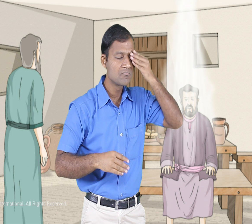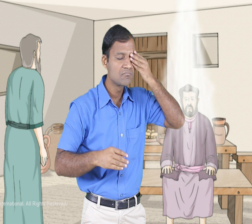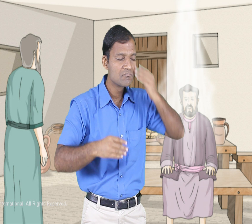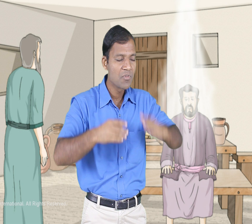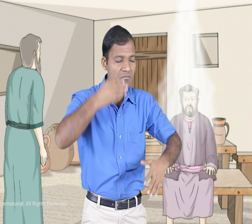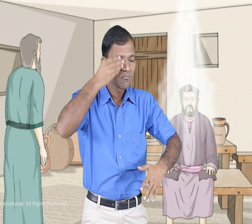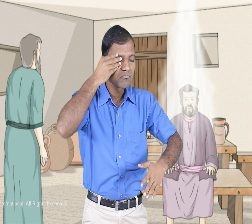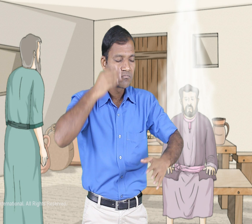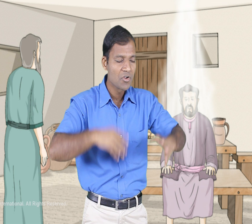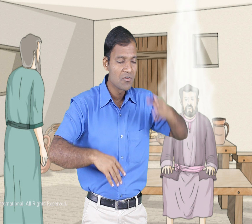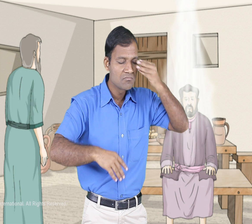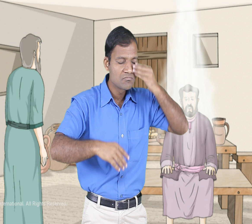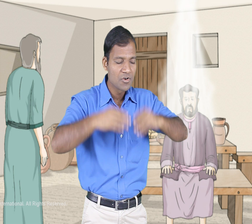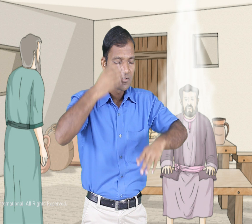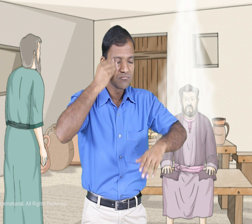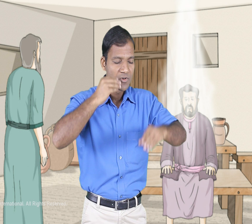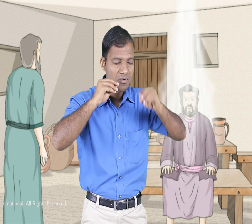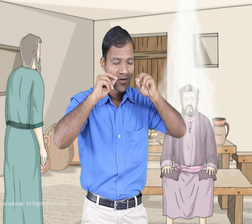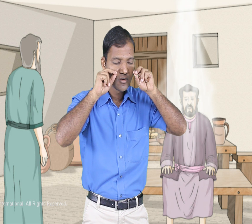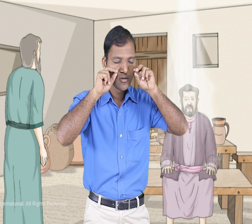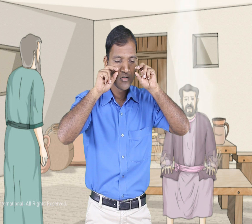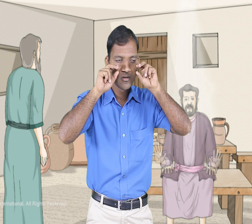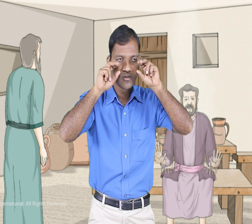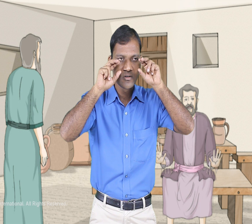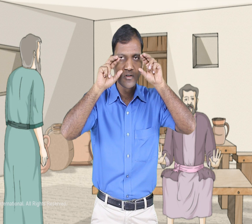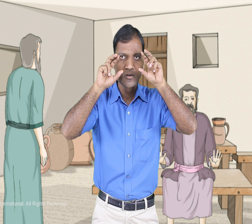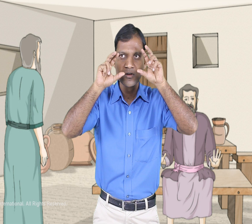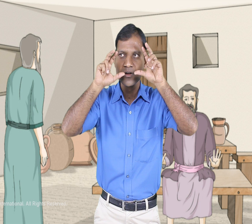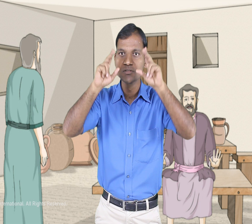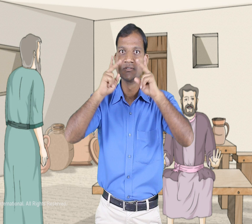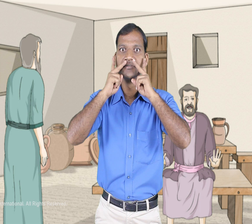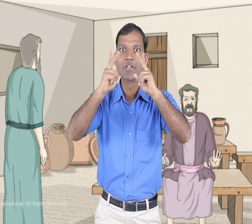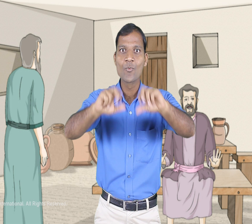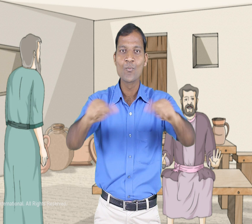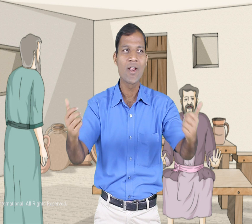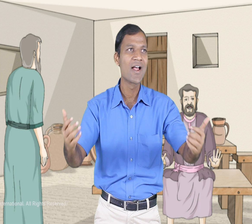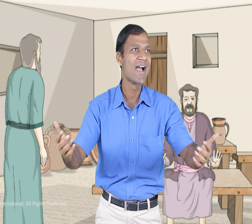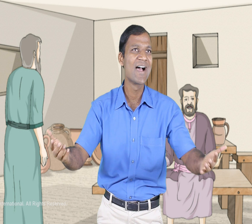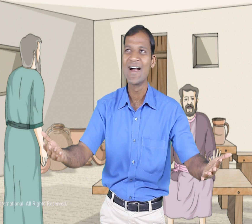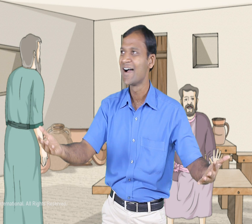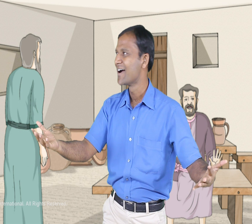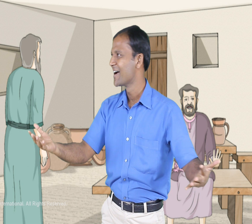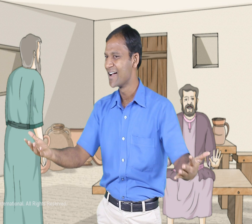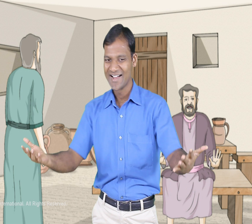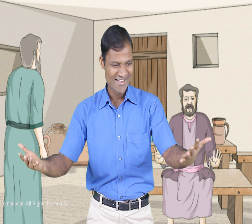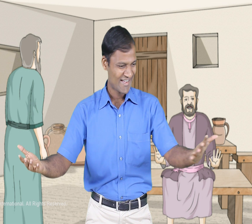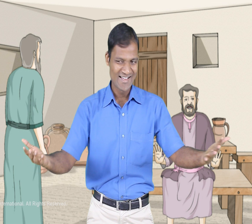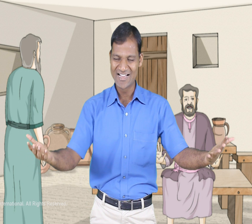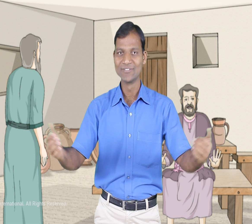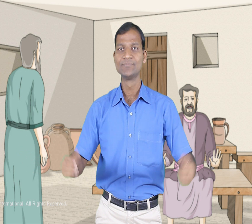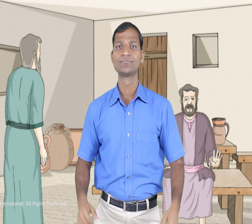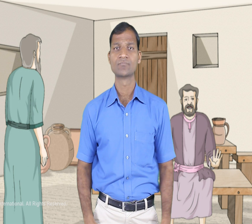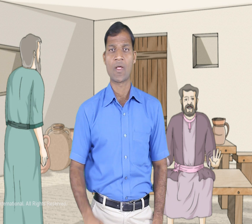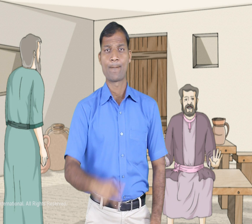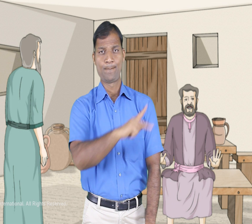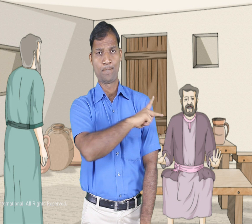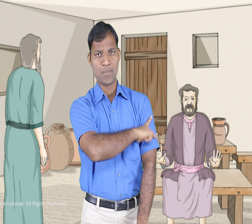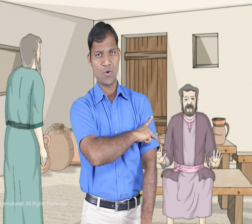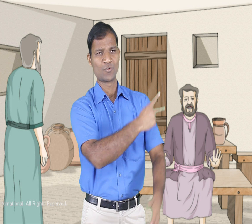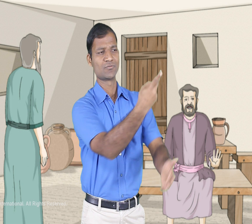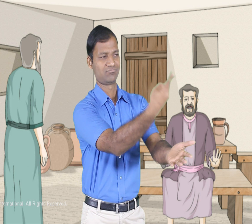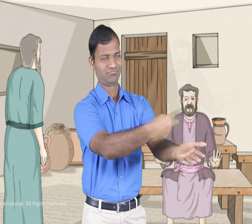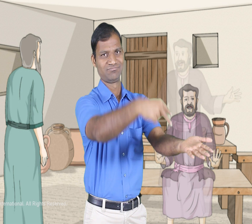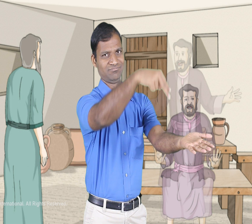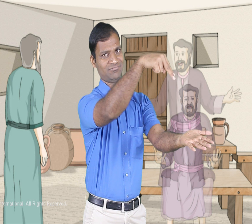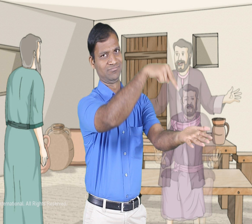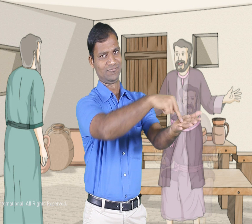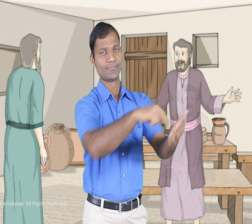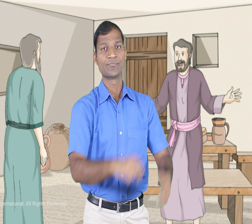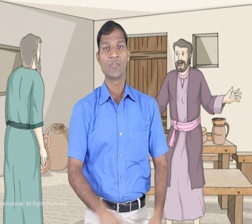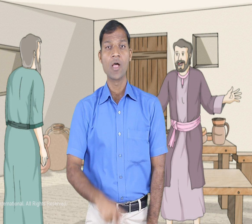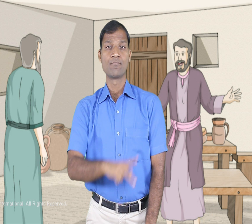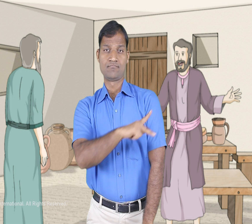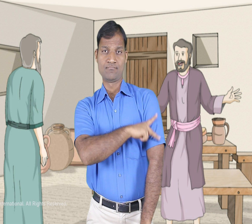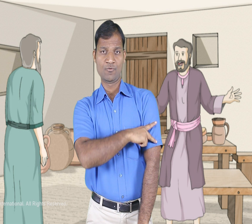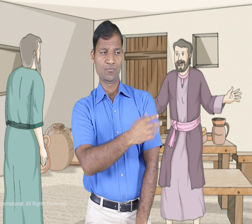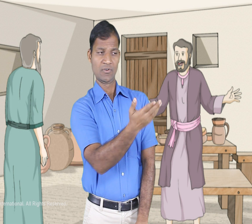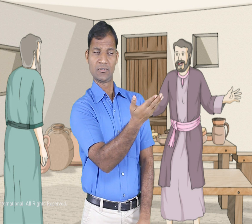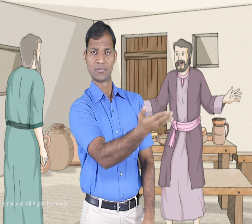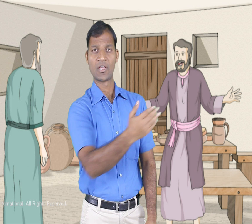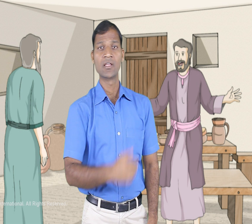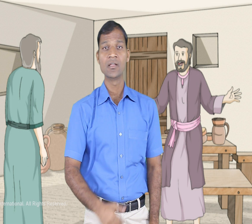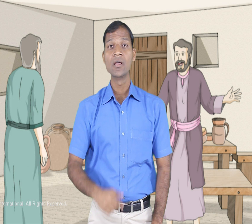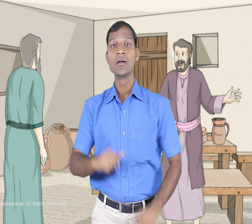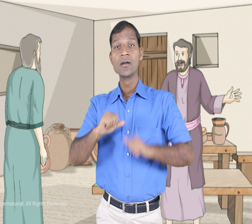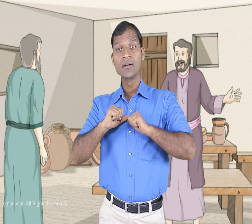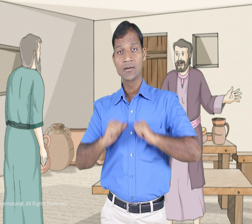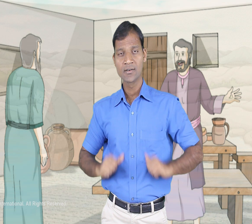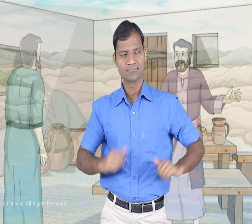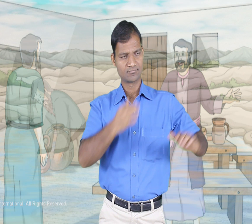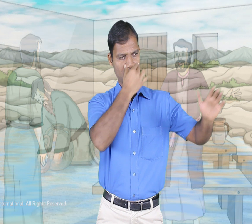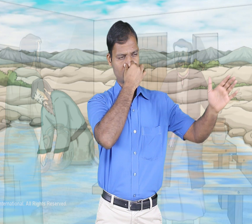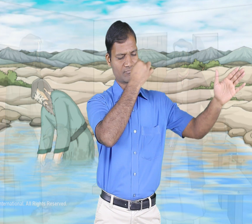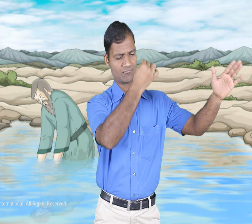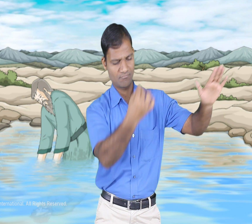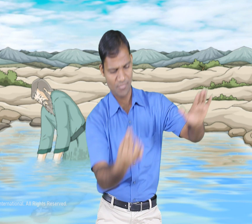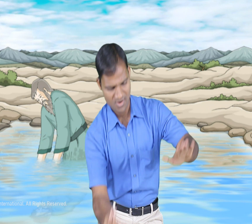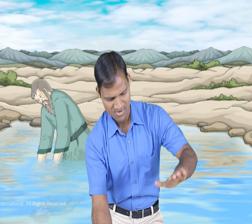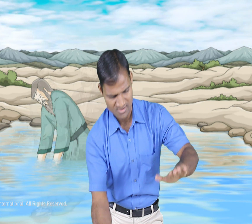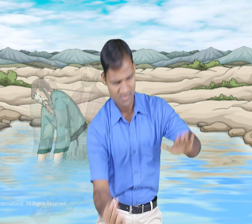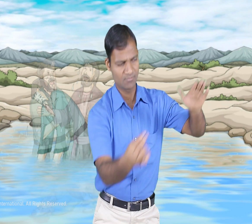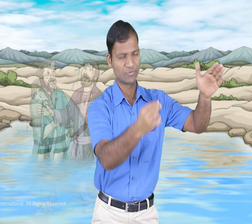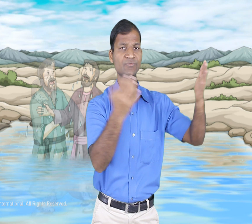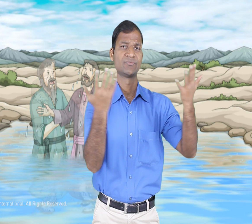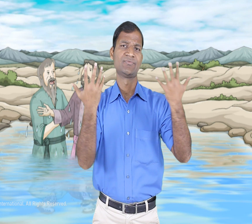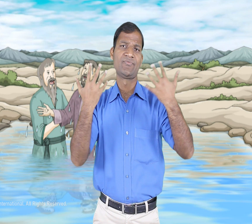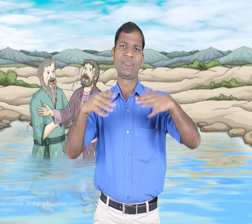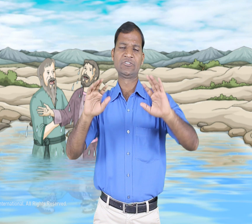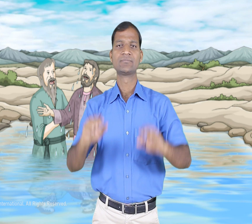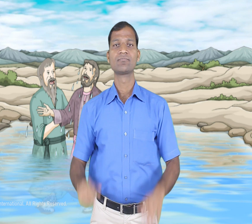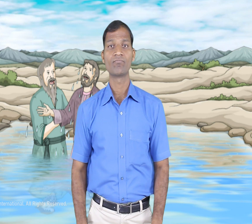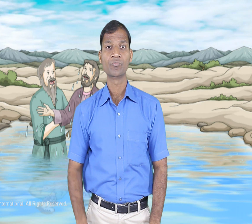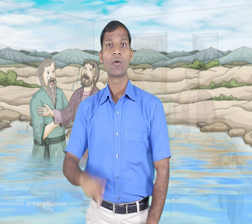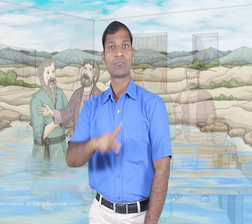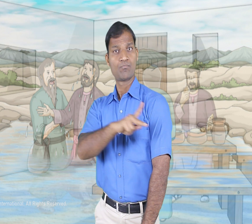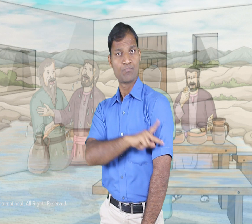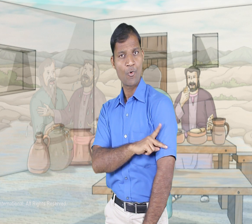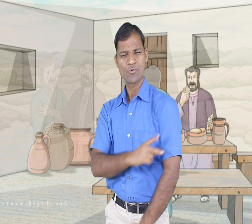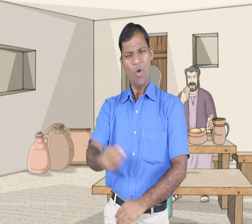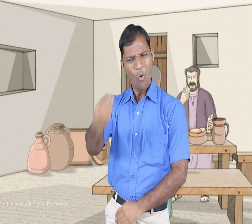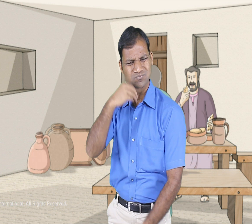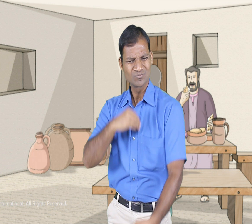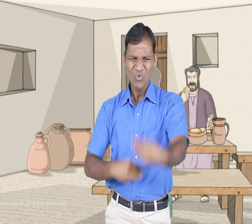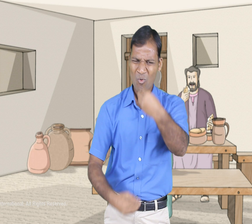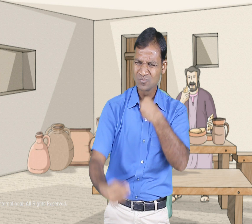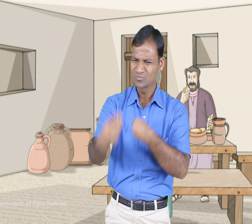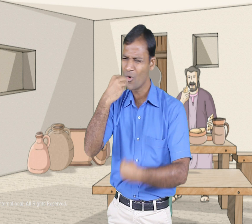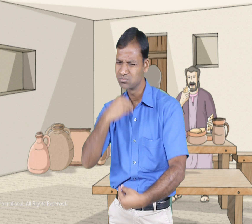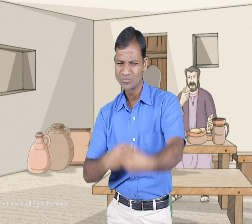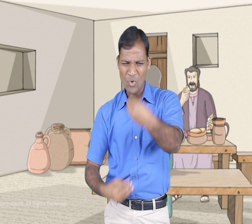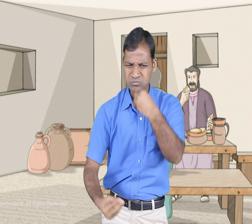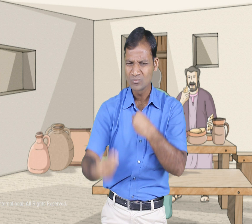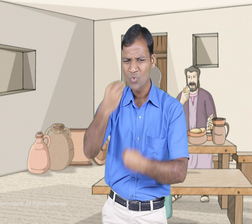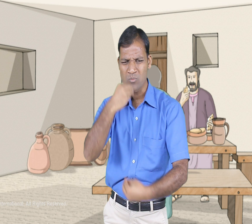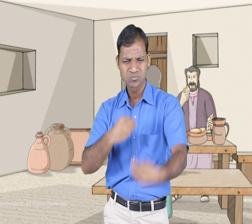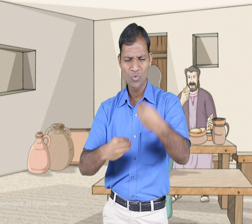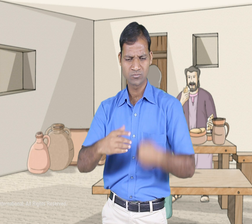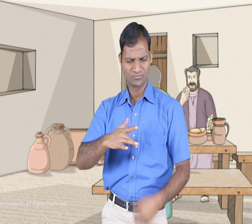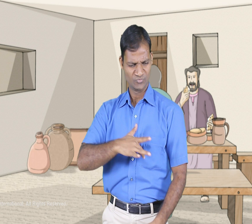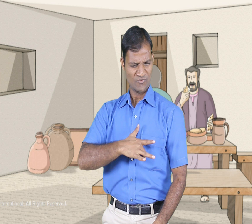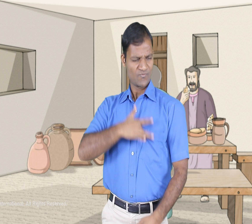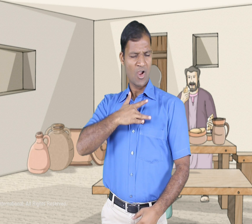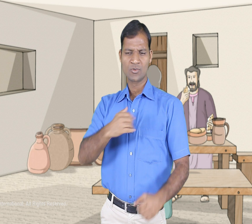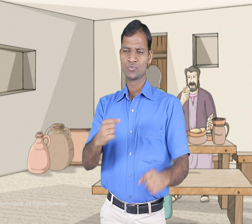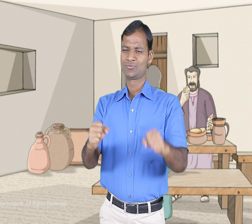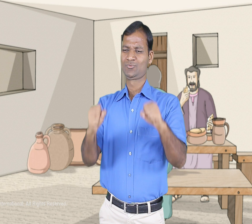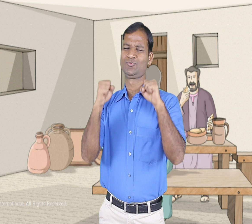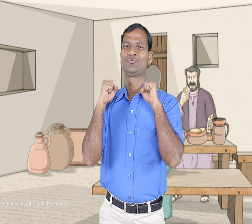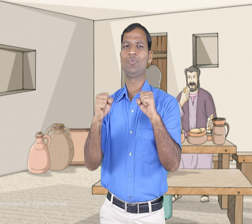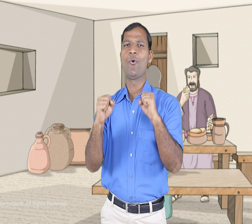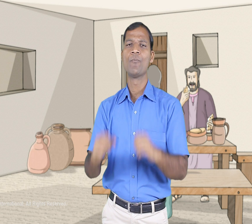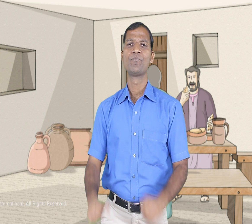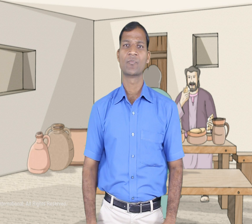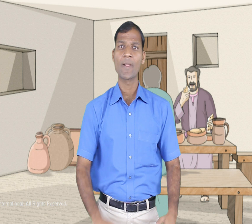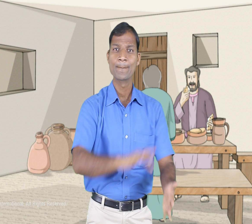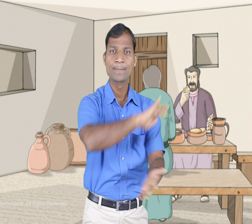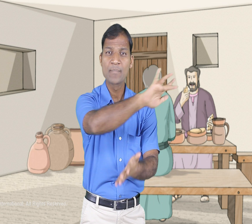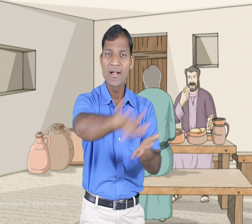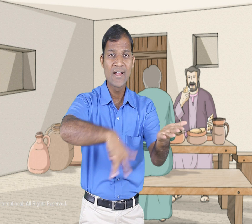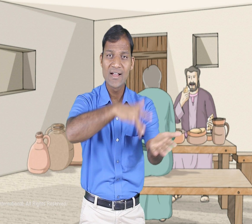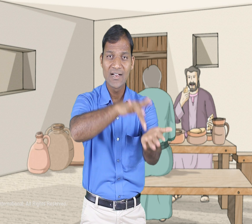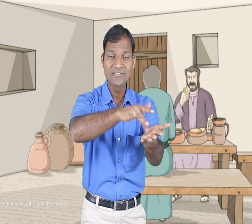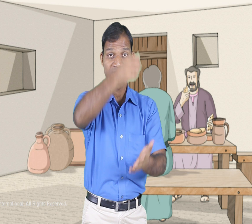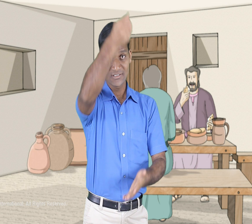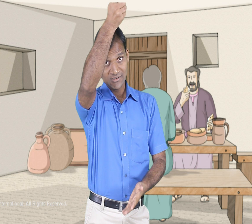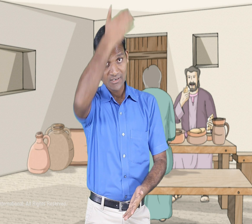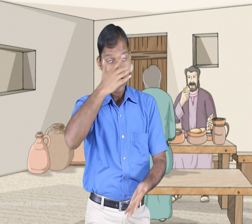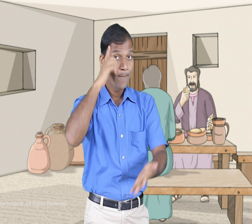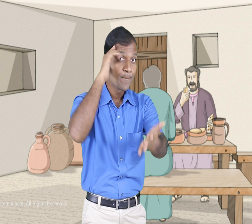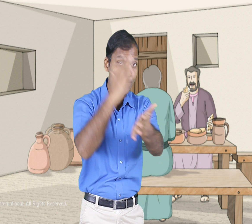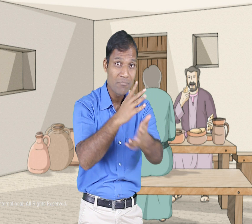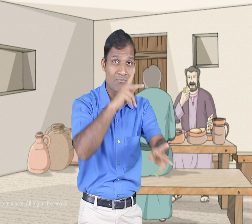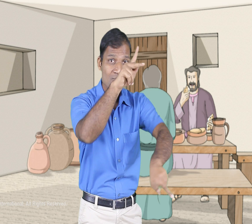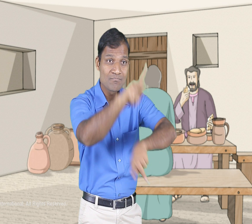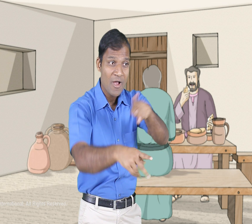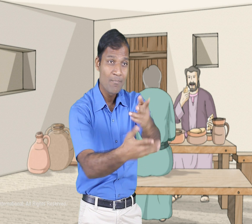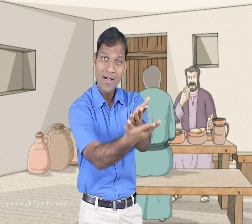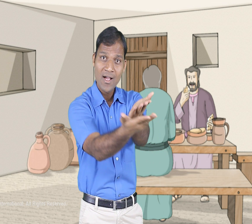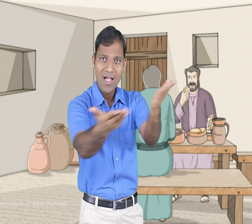He got up and was baptized, and after taking some food, he regained his strength.